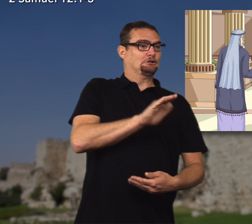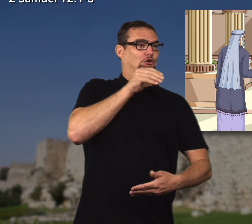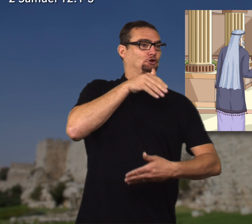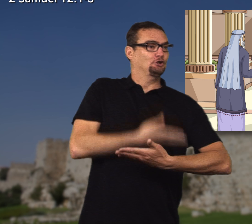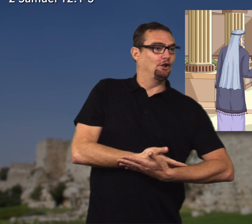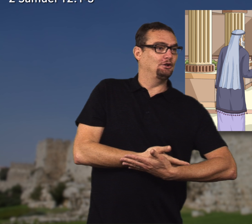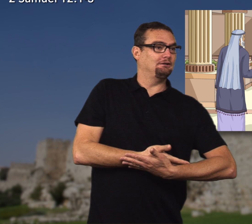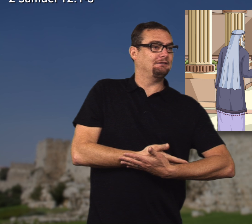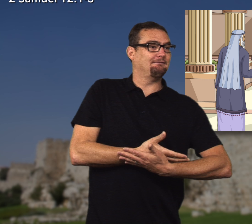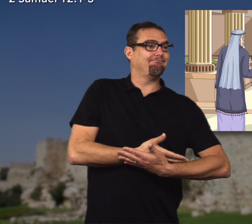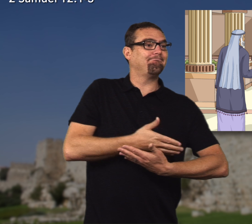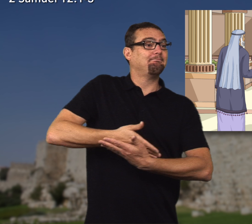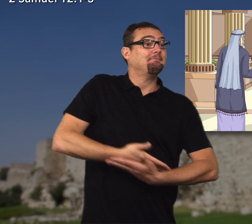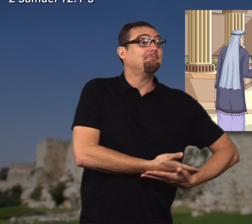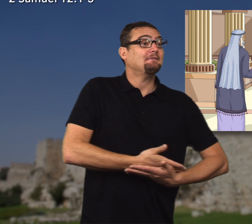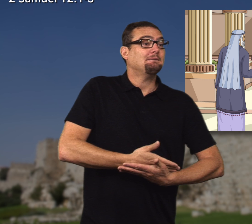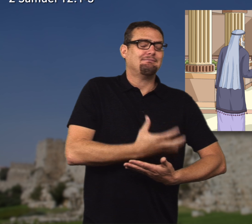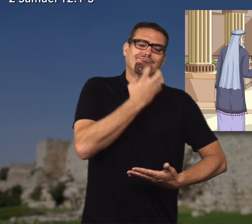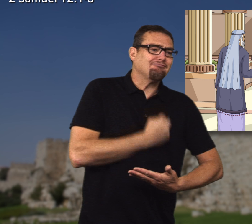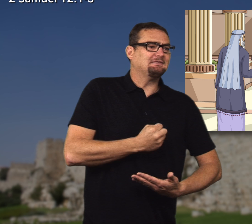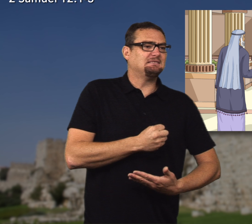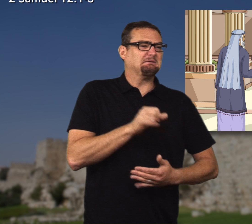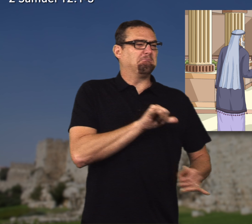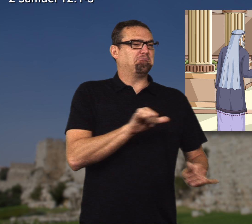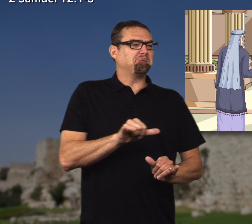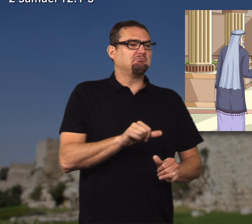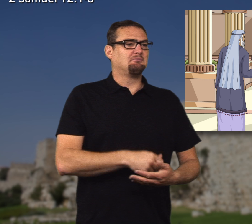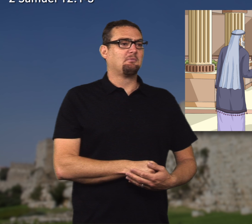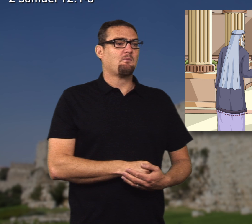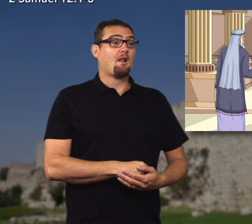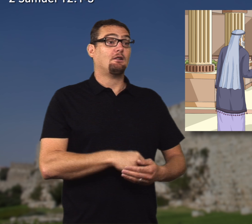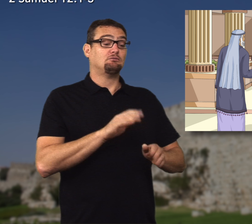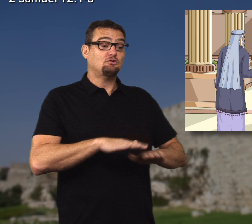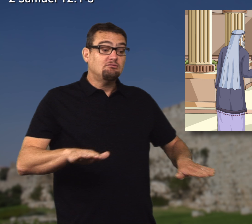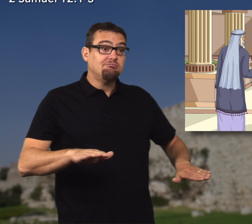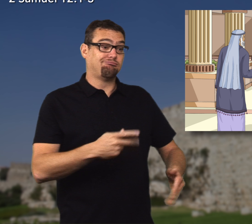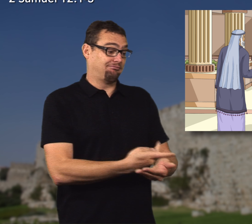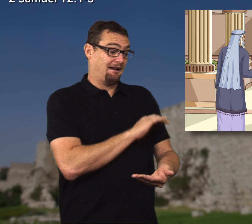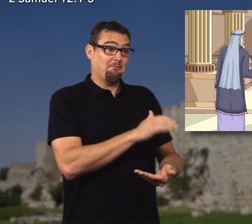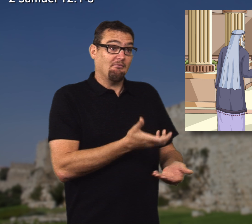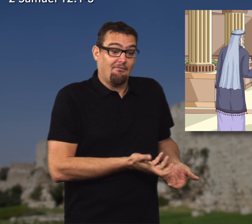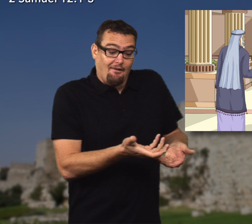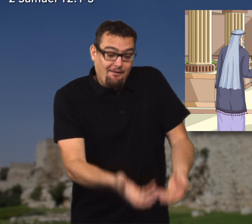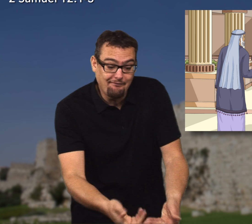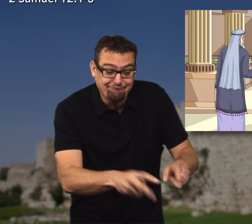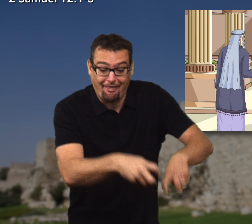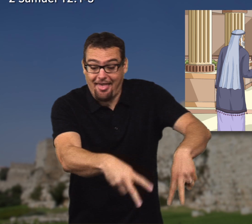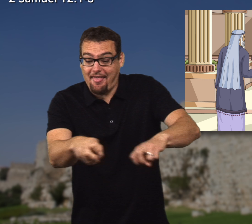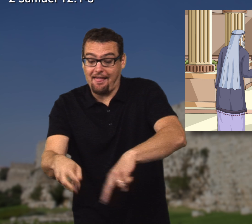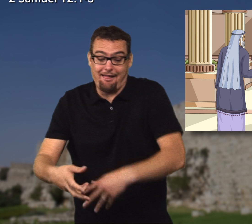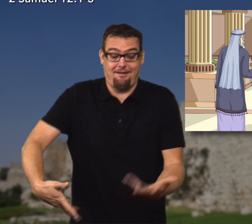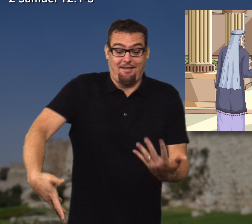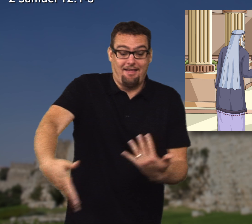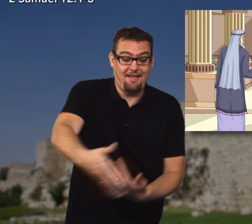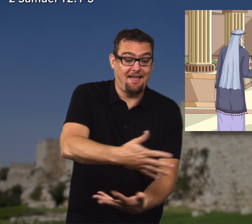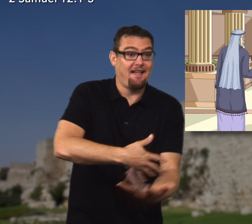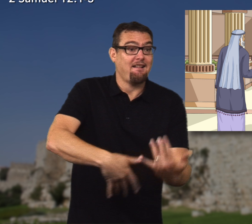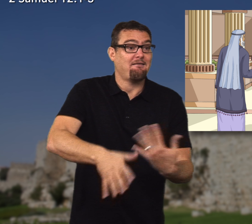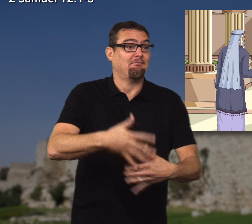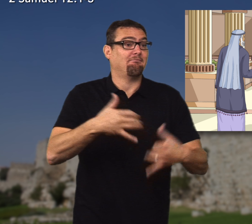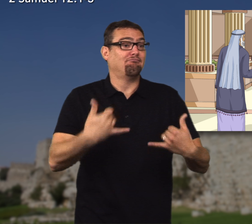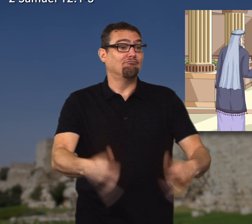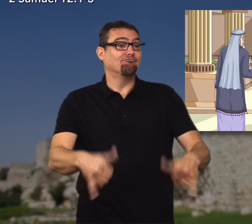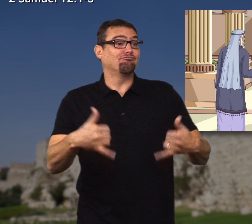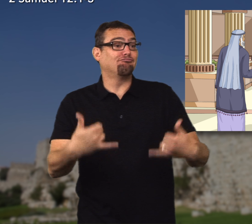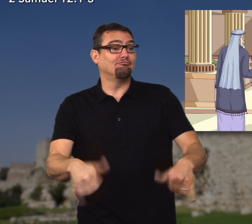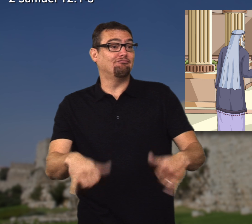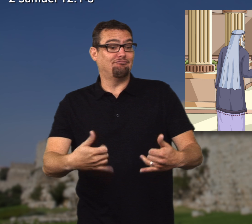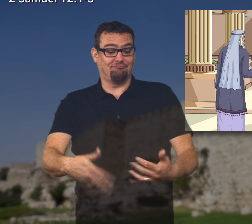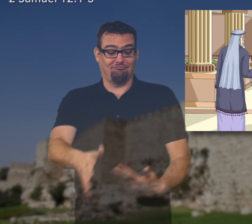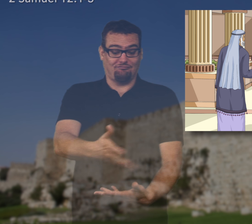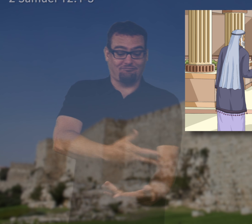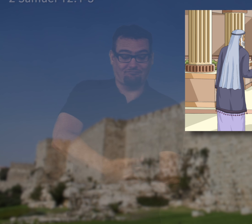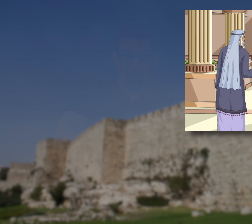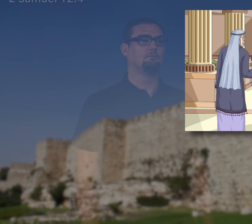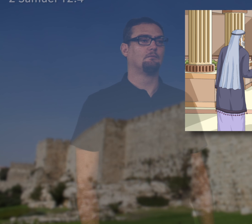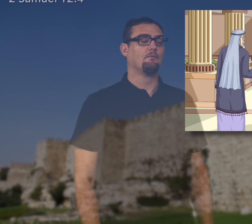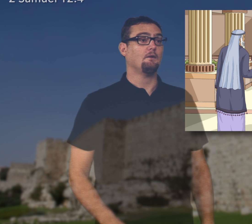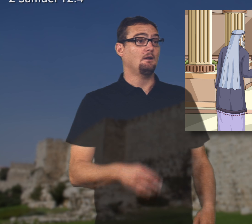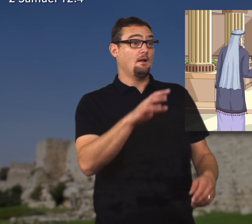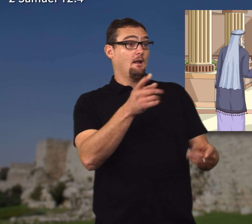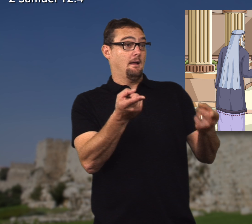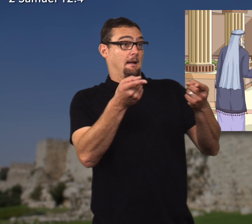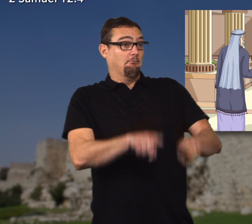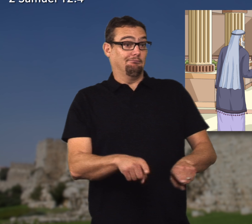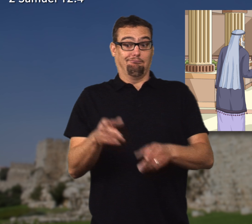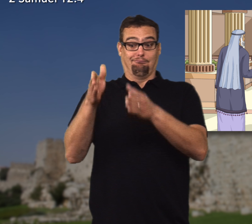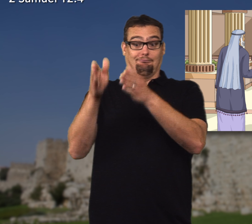it slept in his arms and was like a daughter to him.